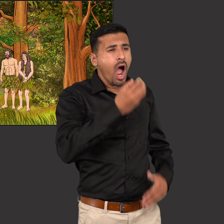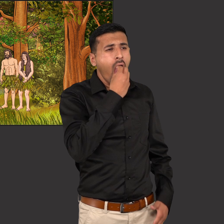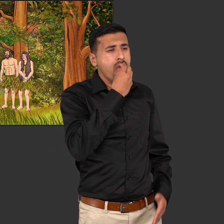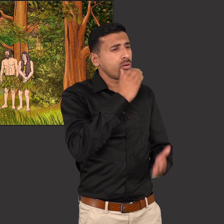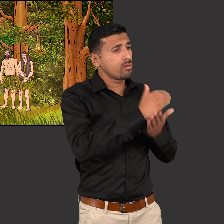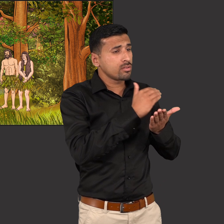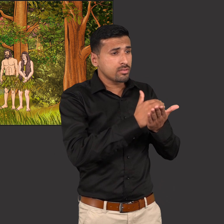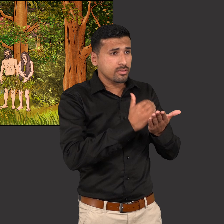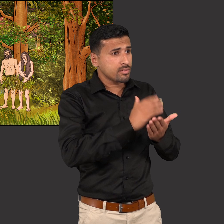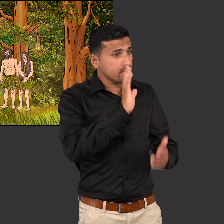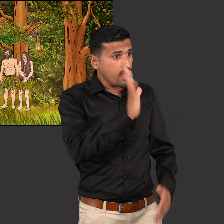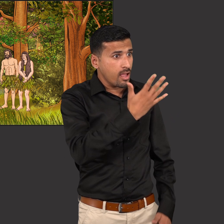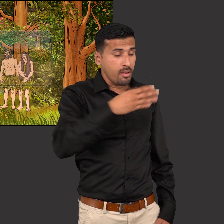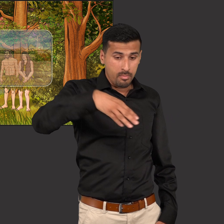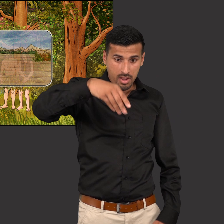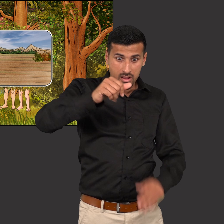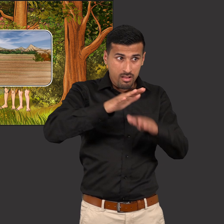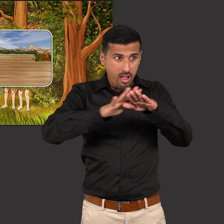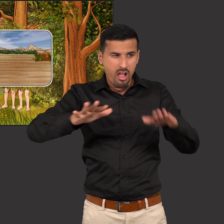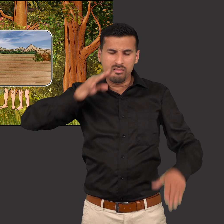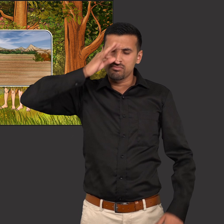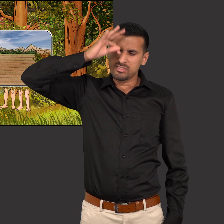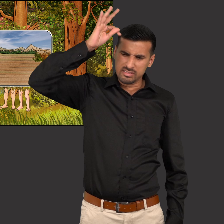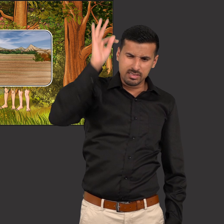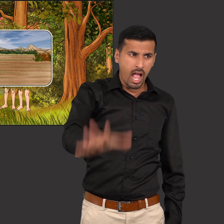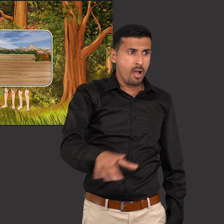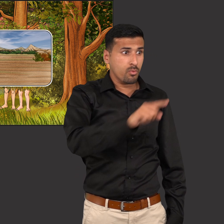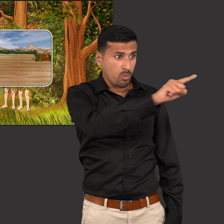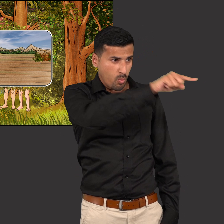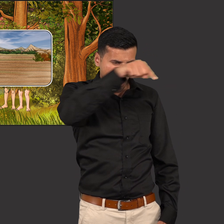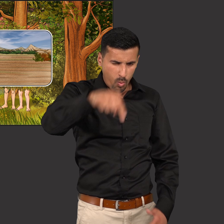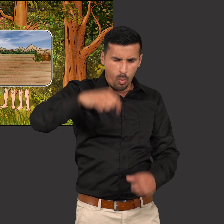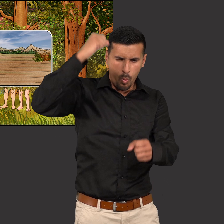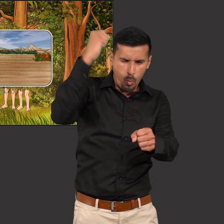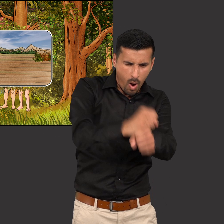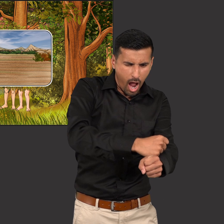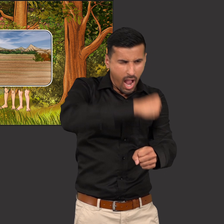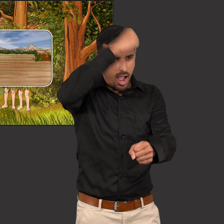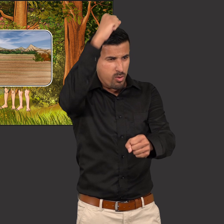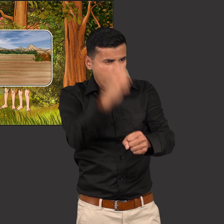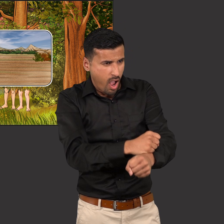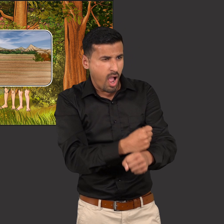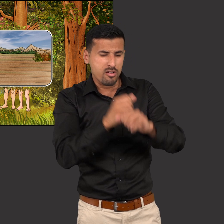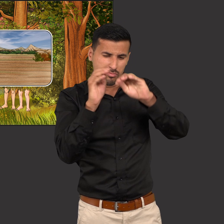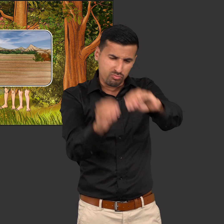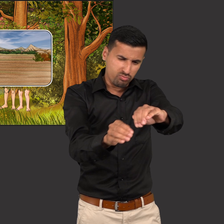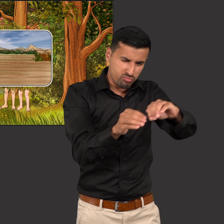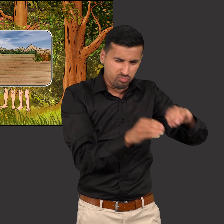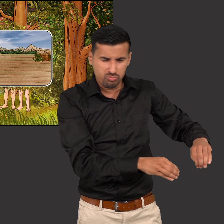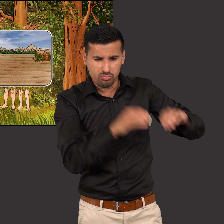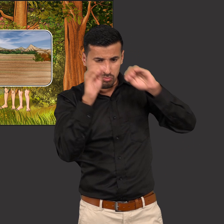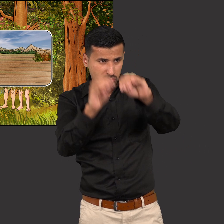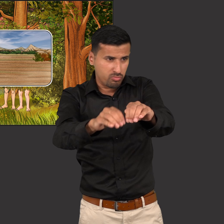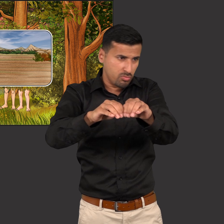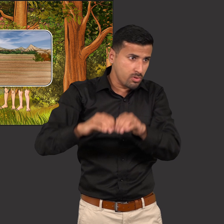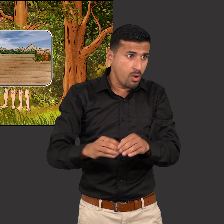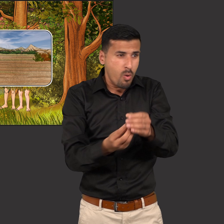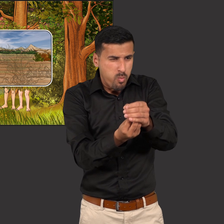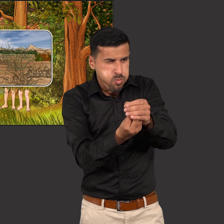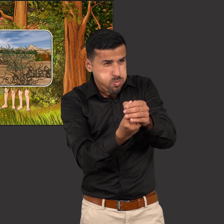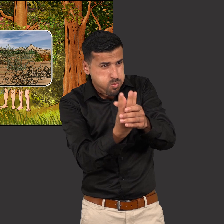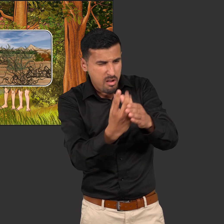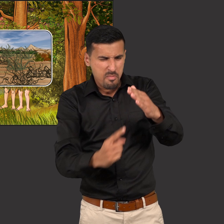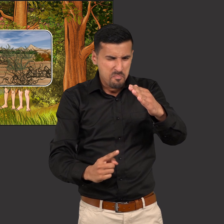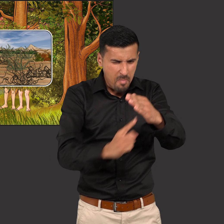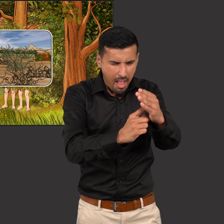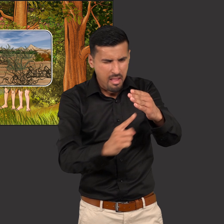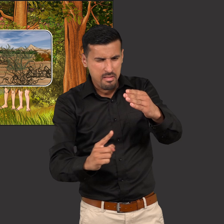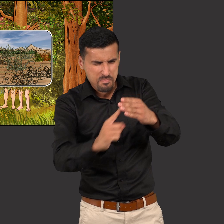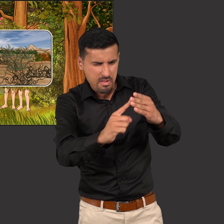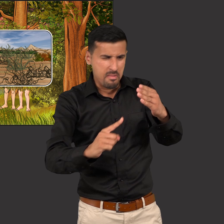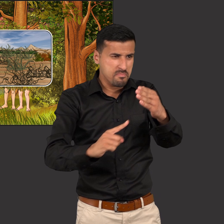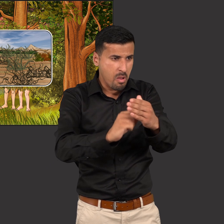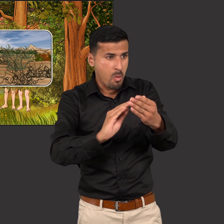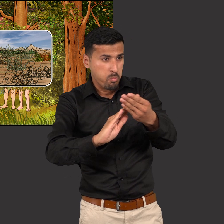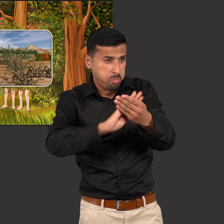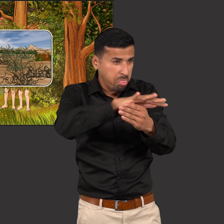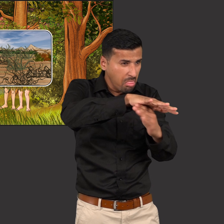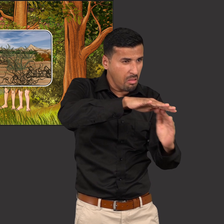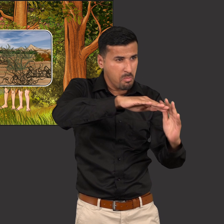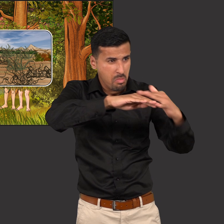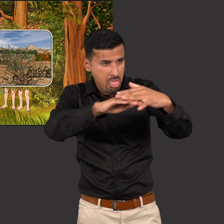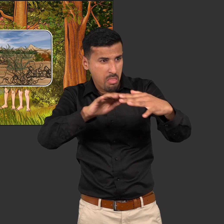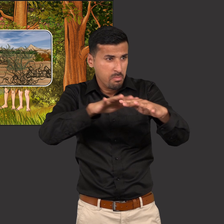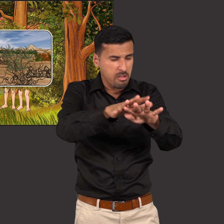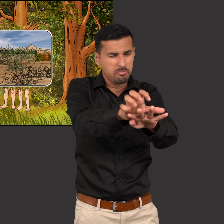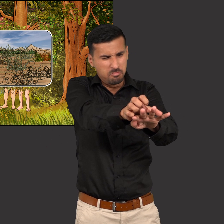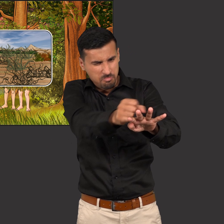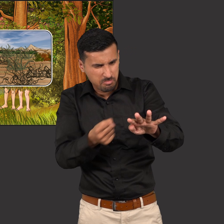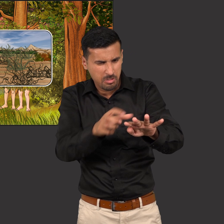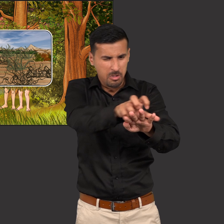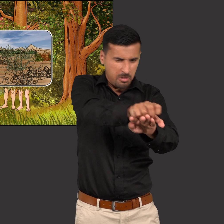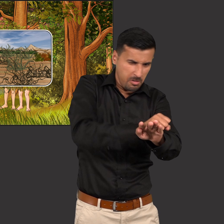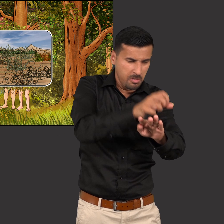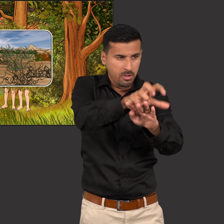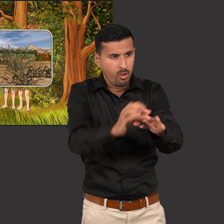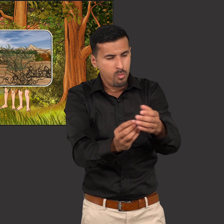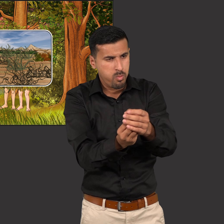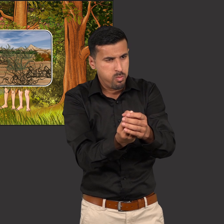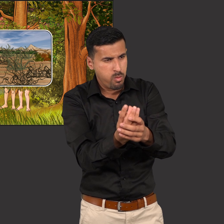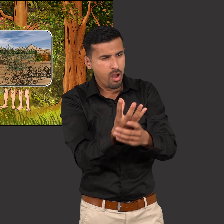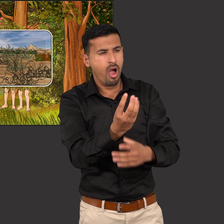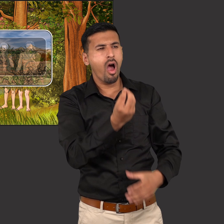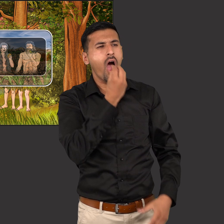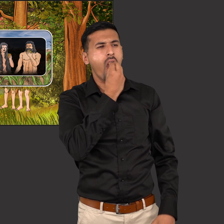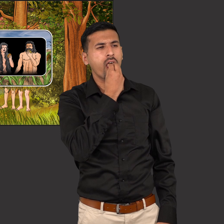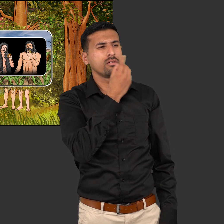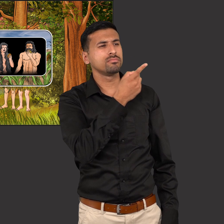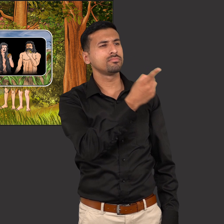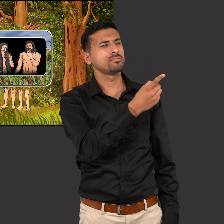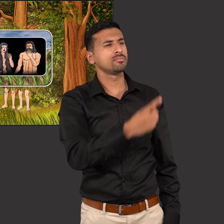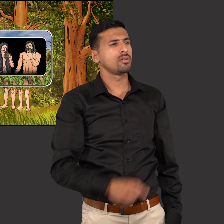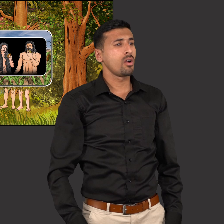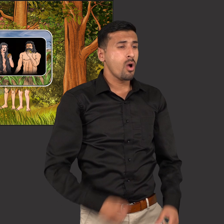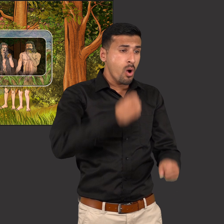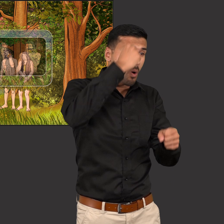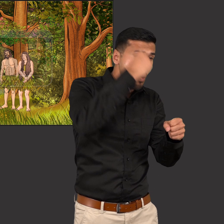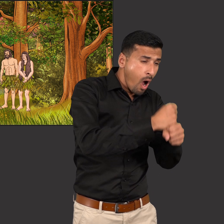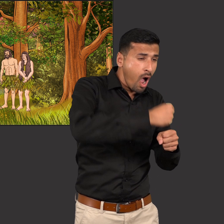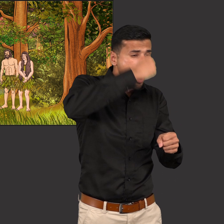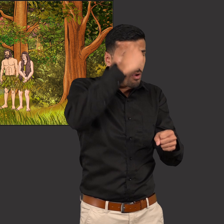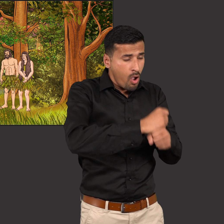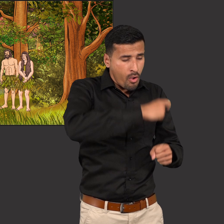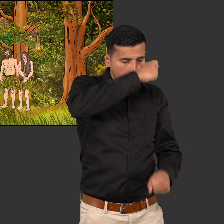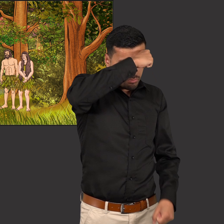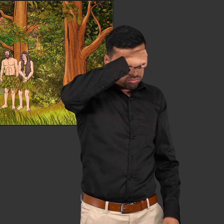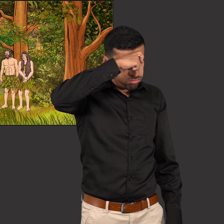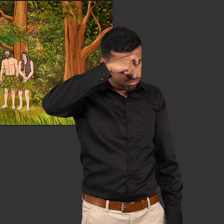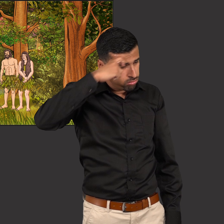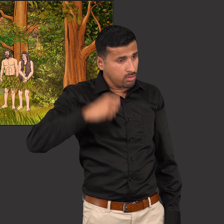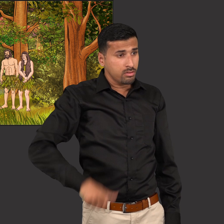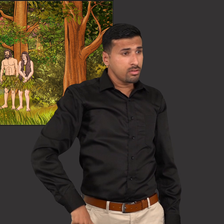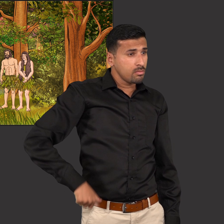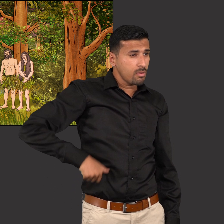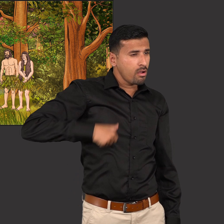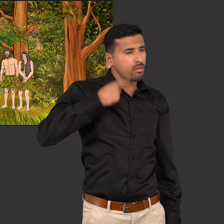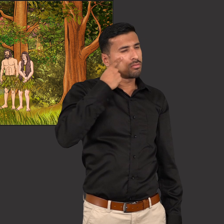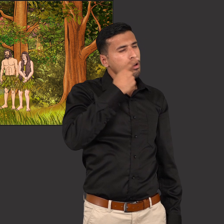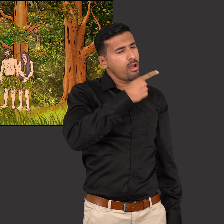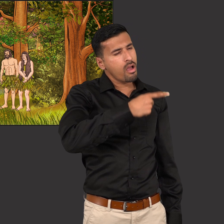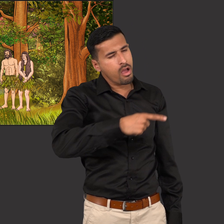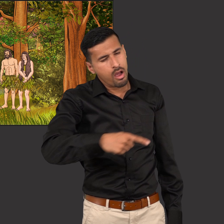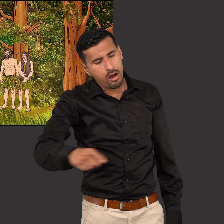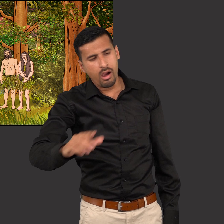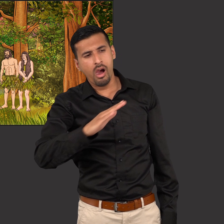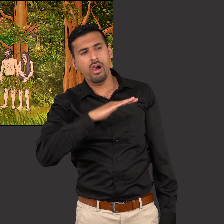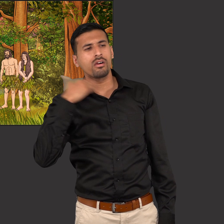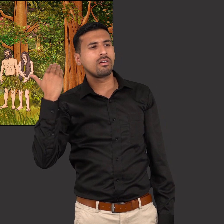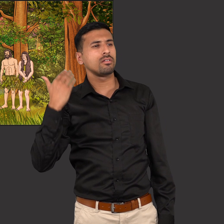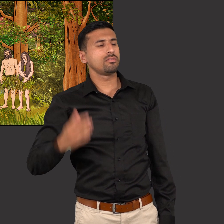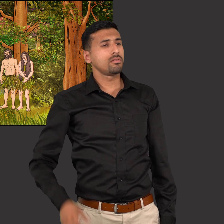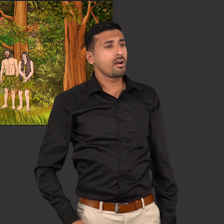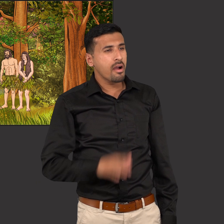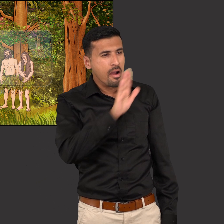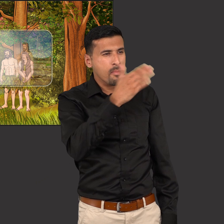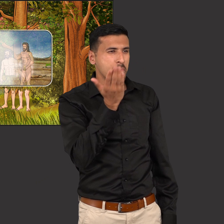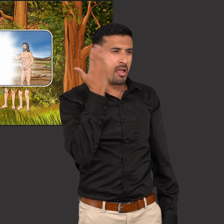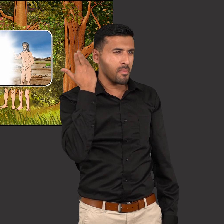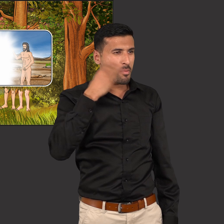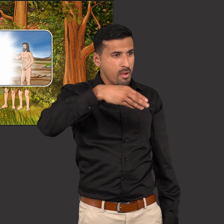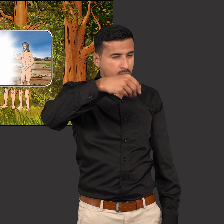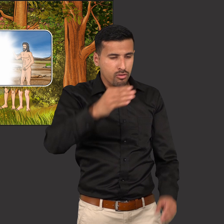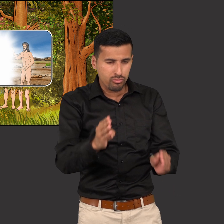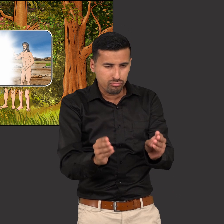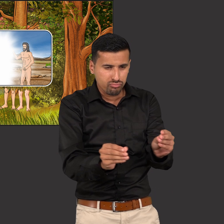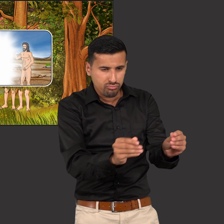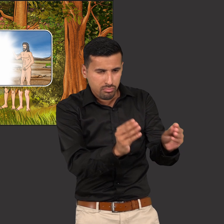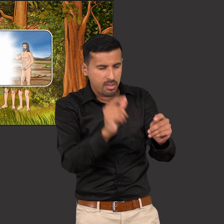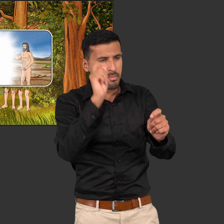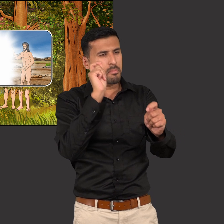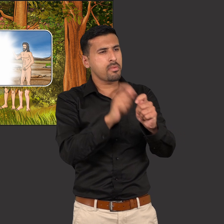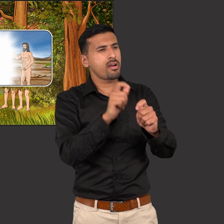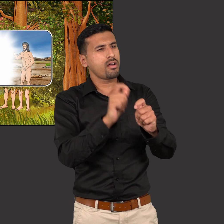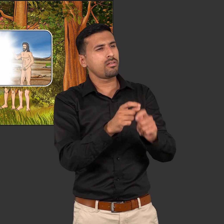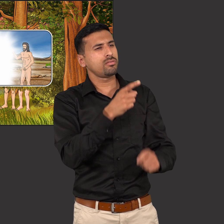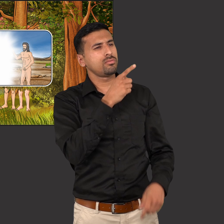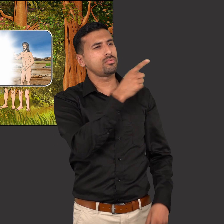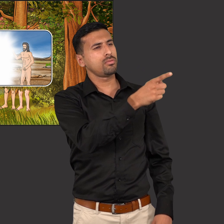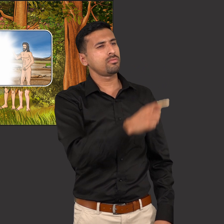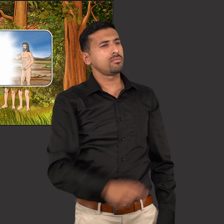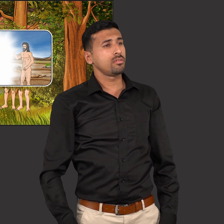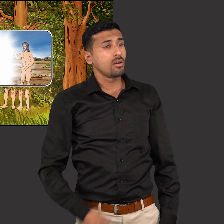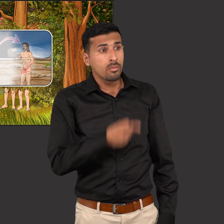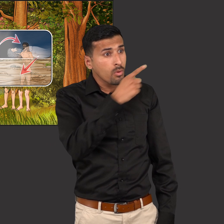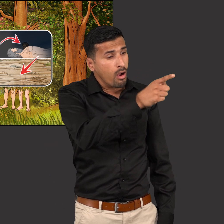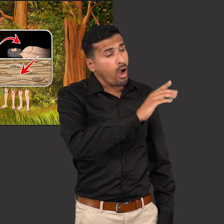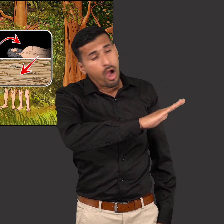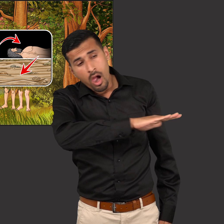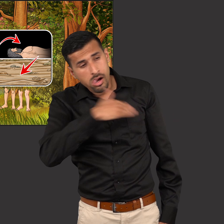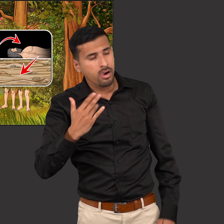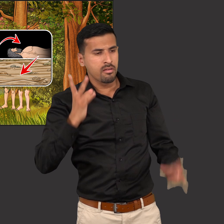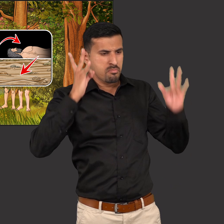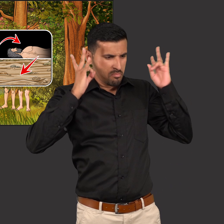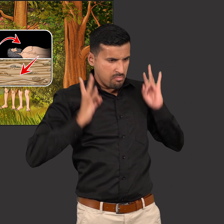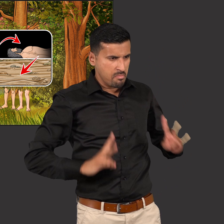And to Adam He said: “Because you have listened to the voice of your wife and have eaten from the tree of which I commanded you not to eat, cursed is the ground because of you; through toil you will eat of it all the days of your life. Both thorns and thistles it will yield for you, and you will eat the plants of the field.